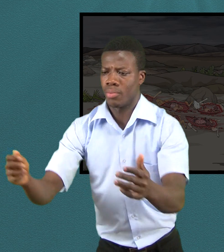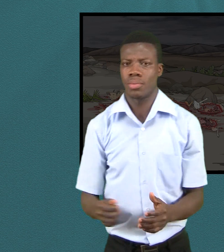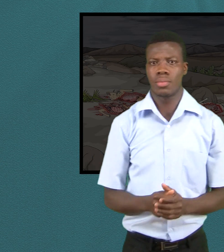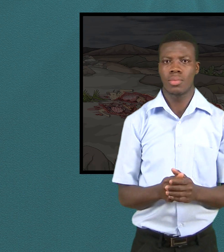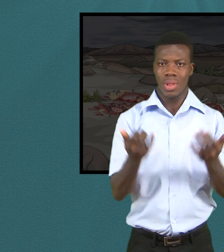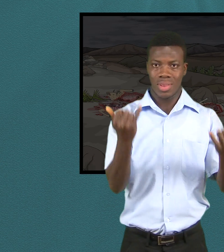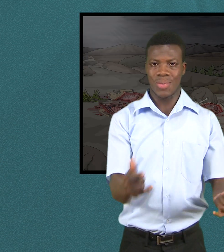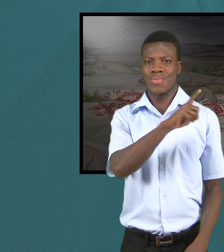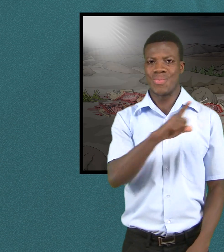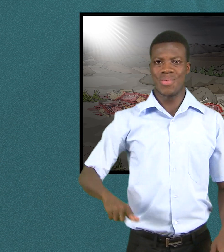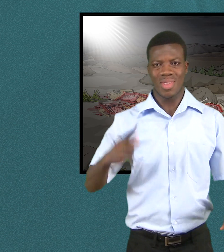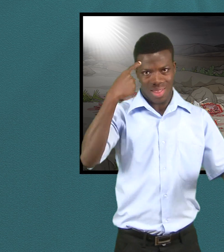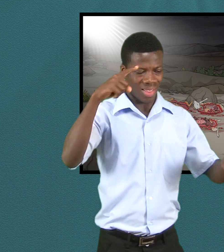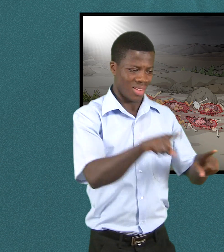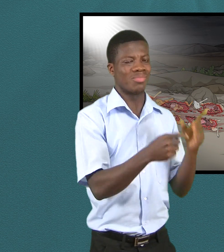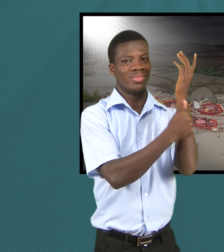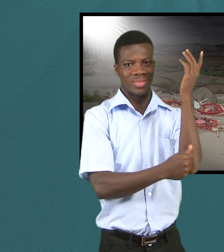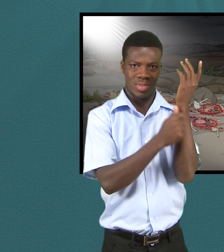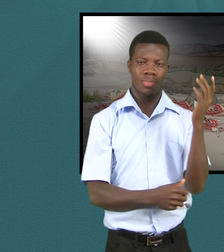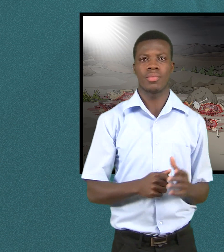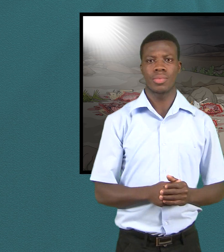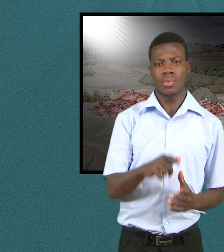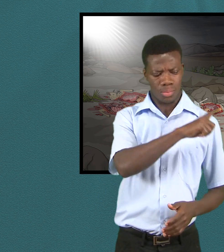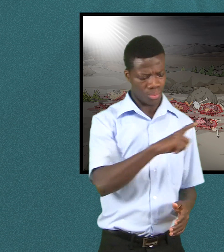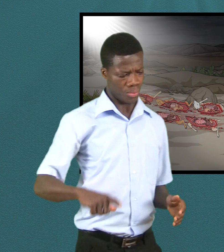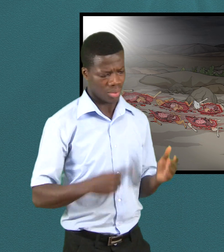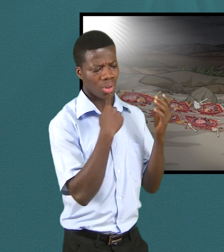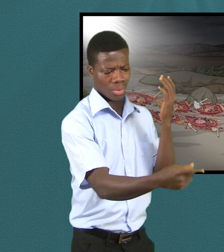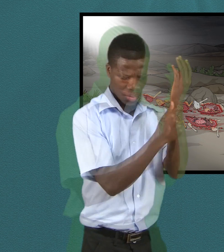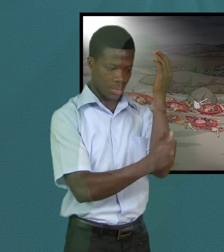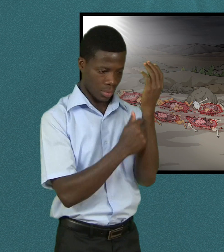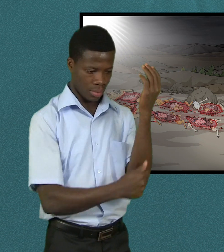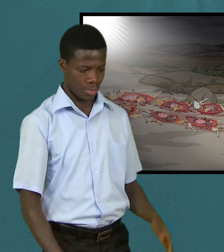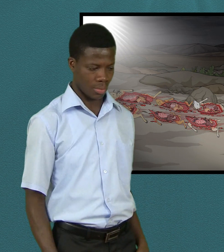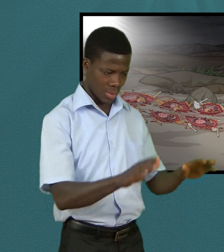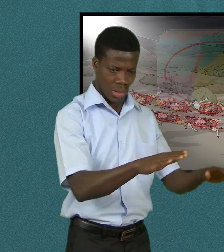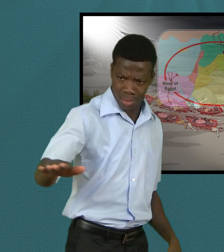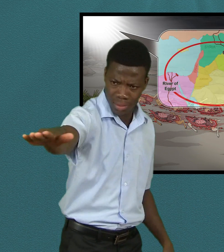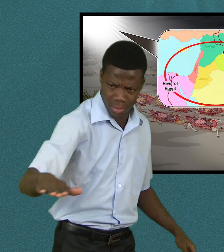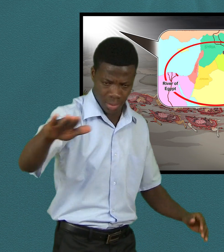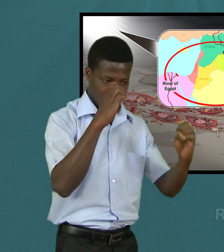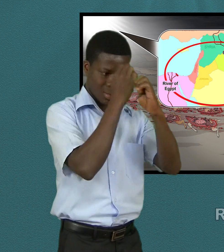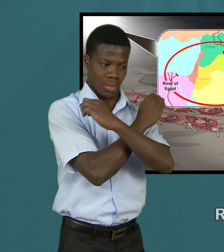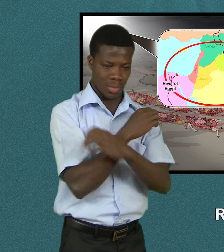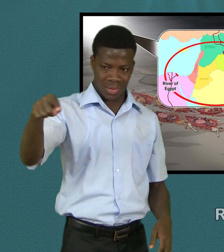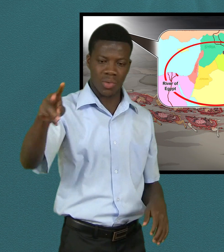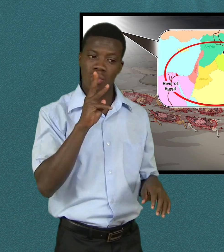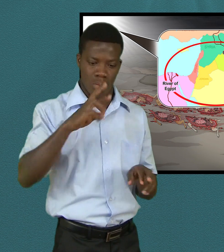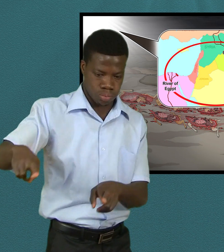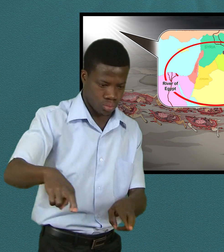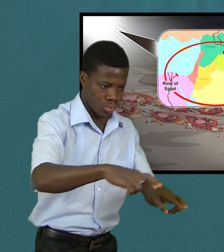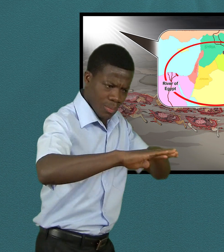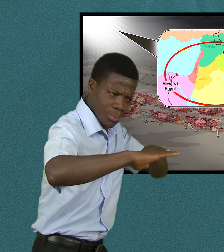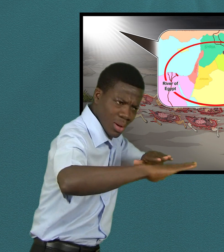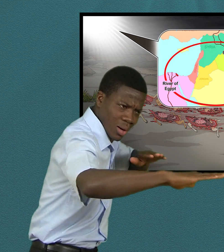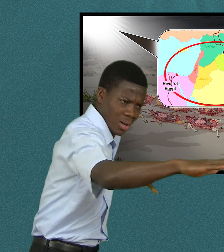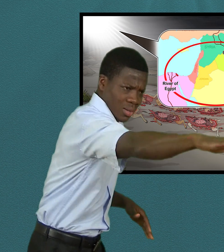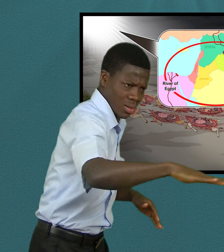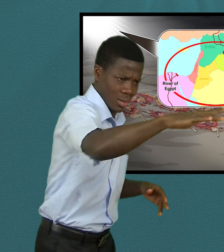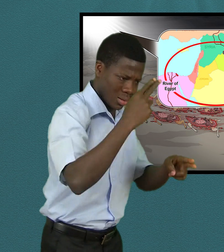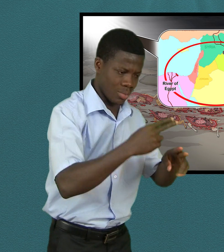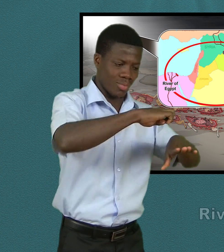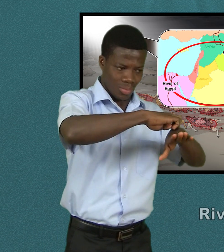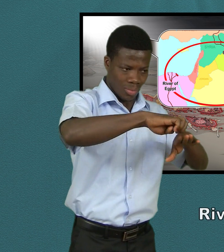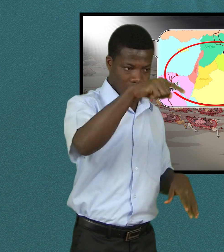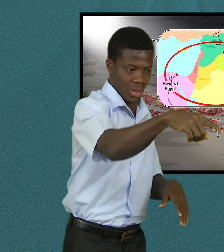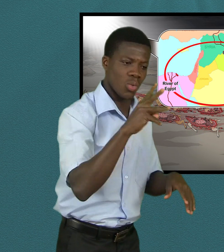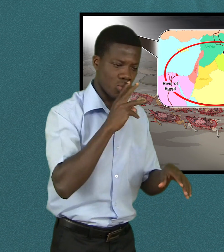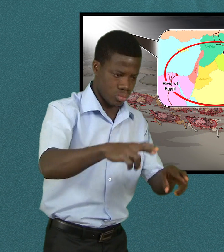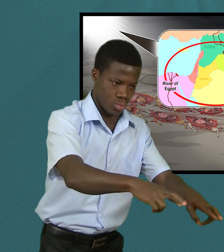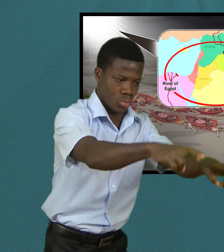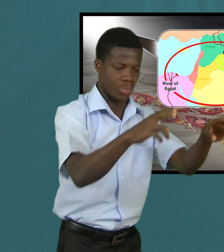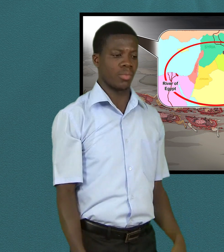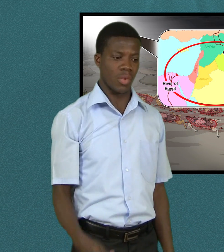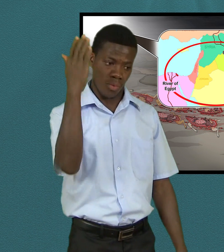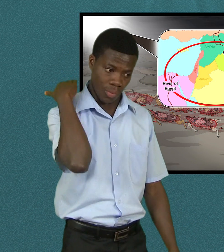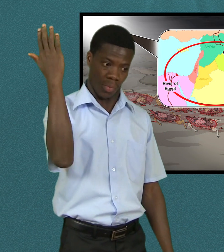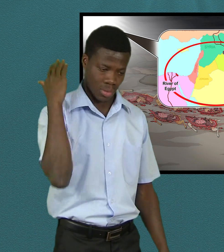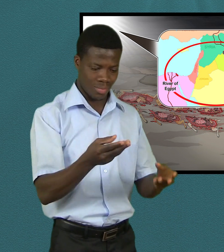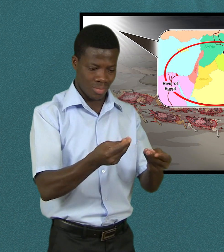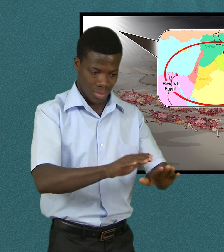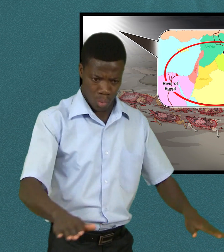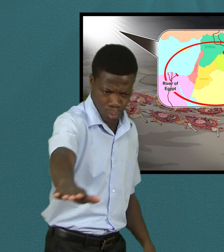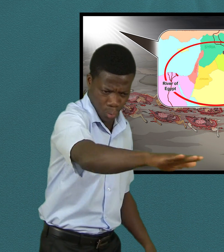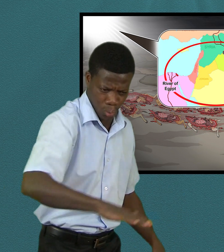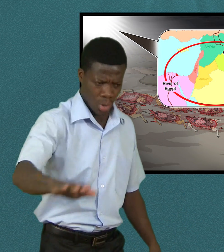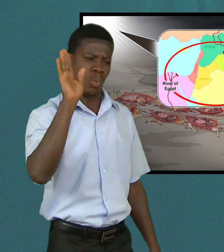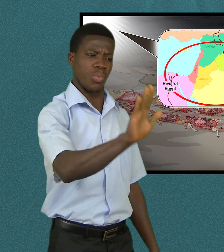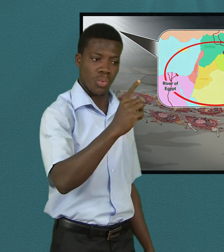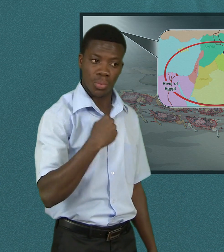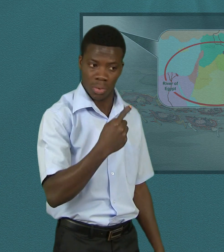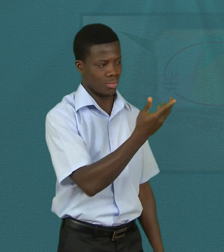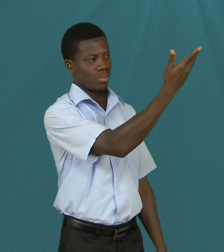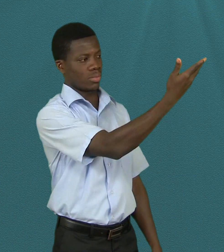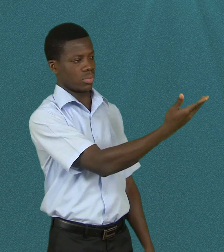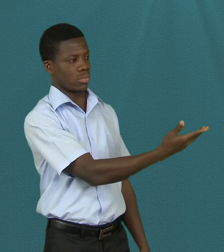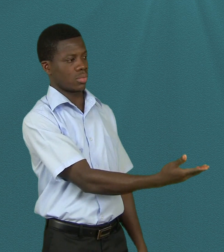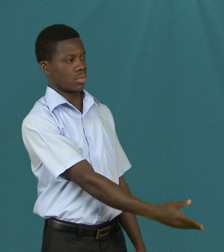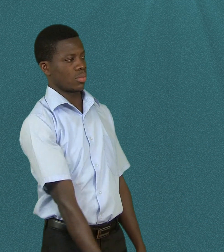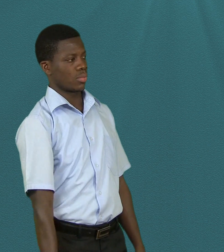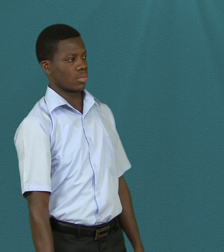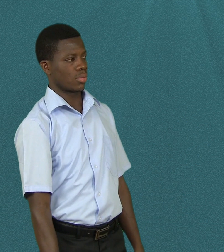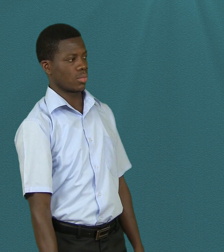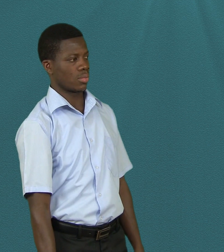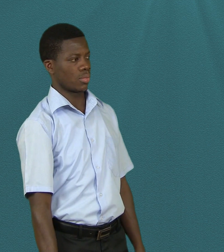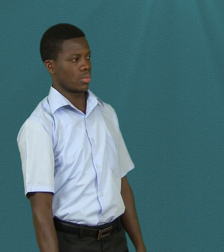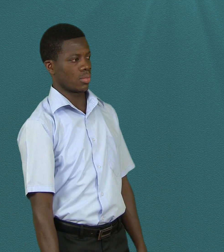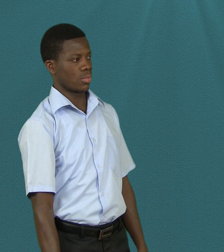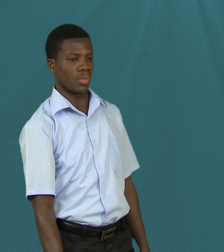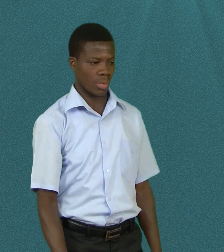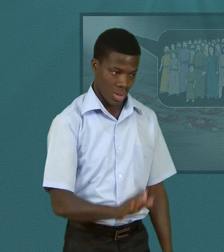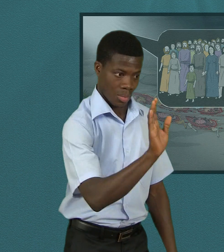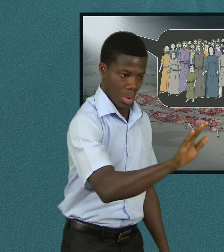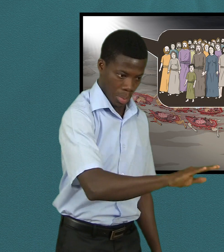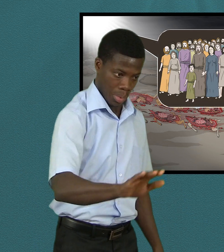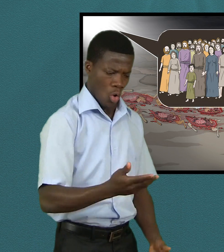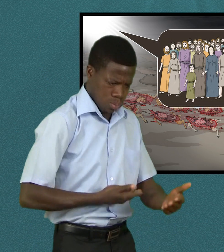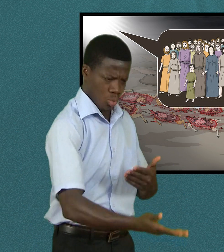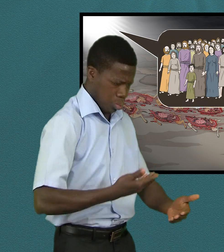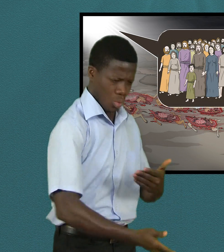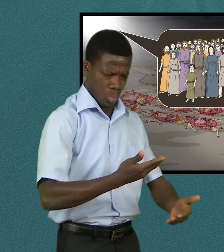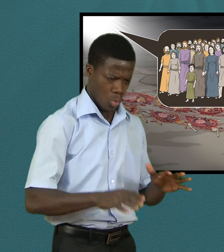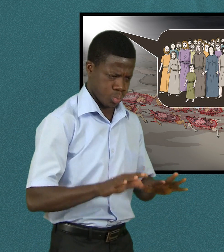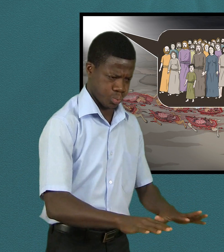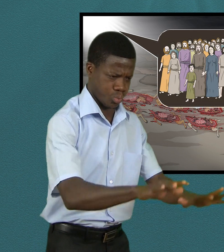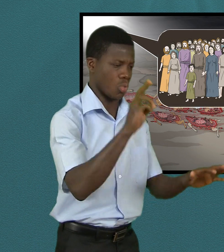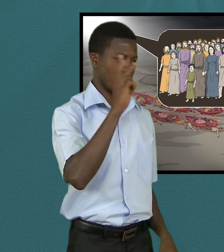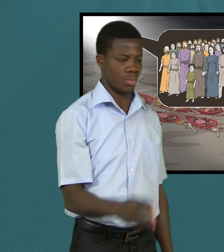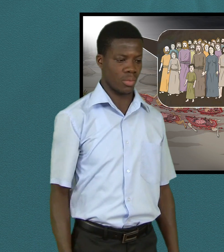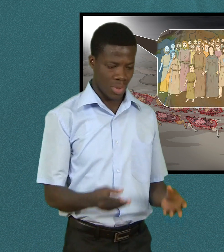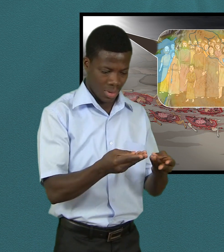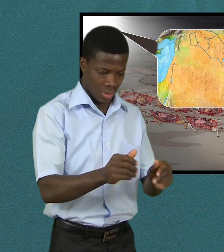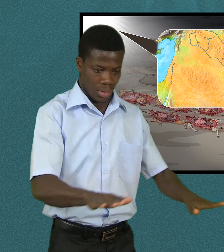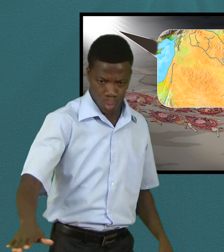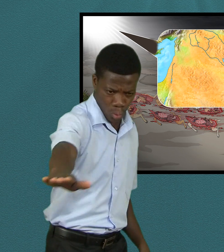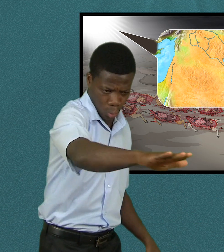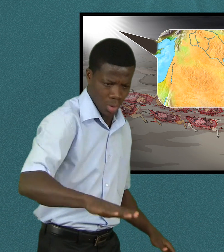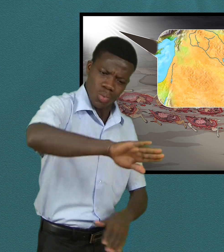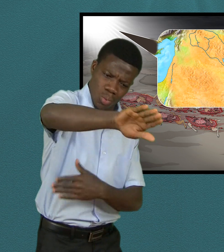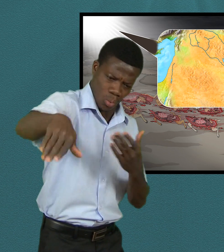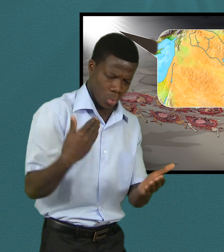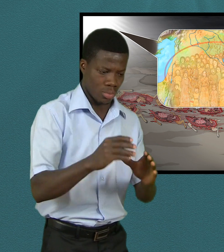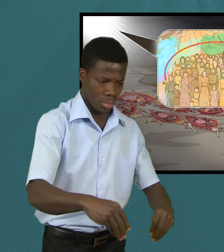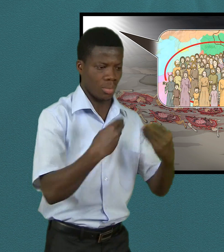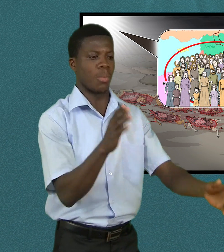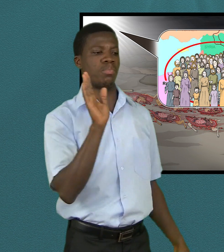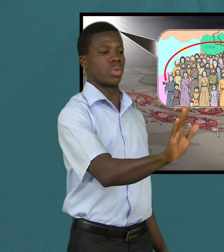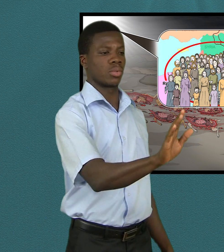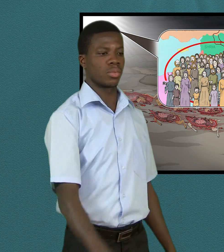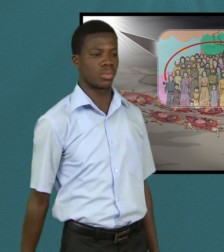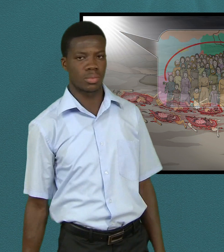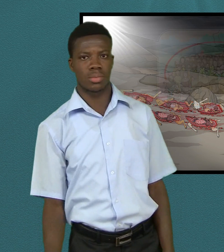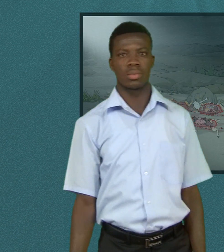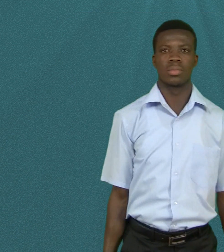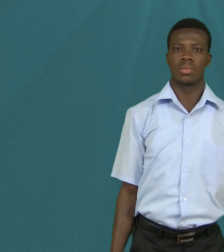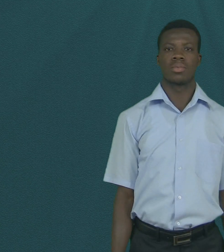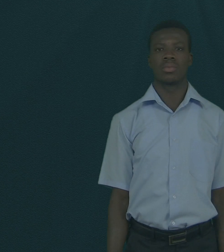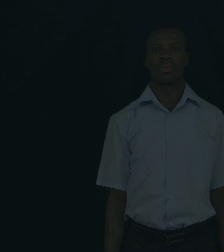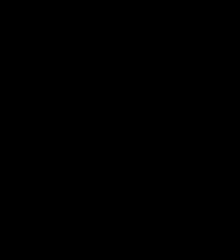On that day the LORD made a covenant with Abram, saying, “To your descendants I have given this land—from the river of Egypt to the great River Euphrates— the land of the Kenites, Kenizzites, Kadmonites, Hittites, Perizzites, Rephaites, Amorites, Canaanites, Girgashites, and Jebusites.”